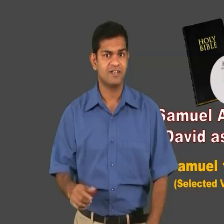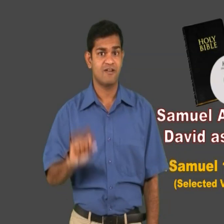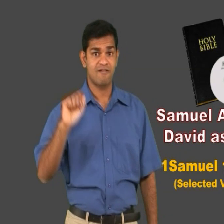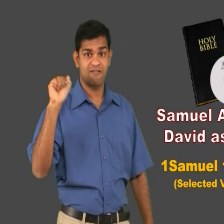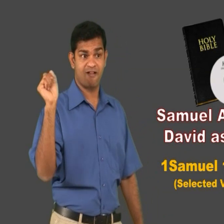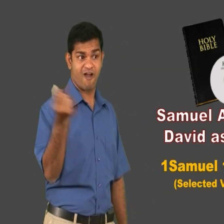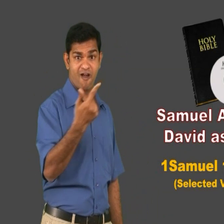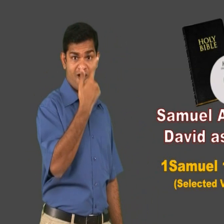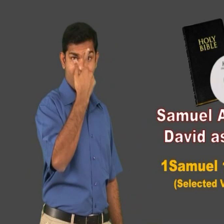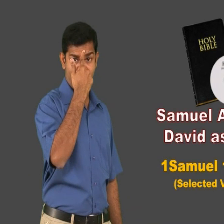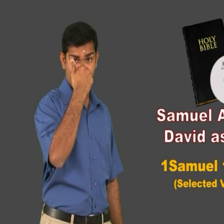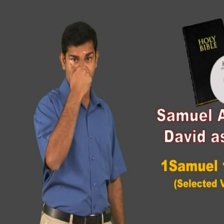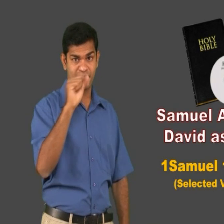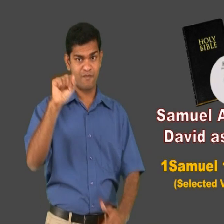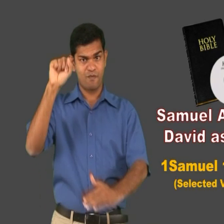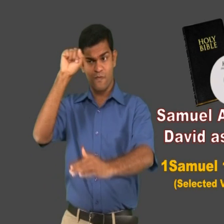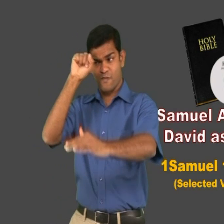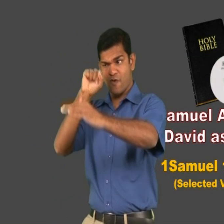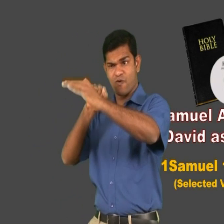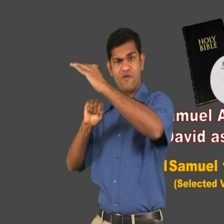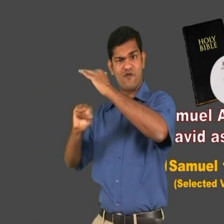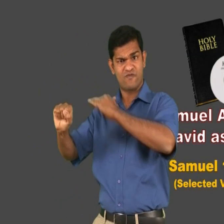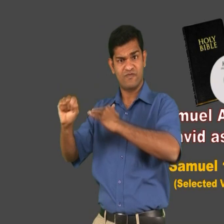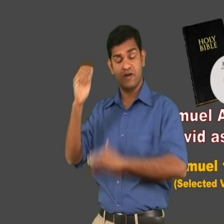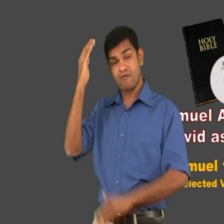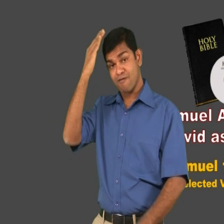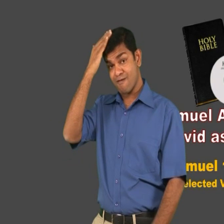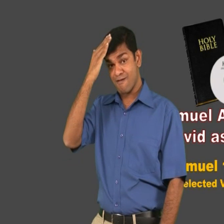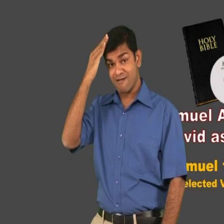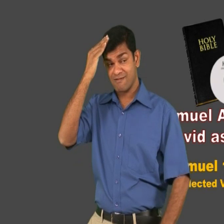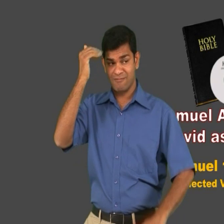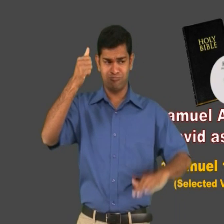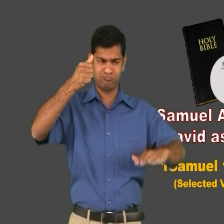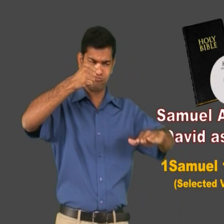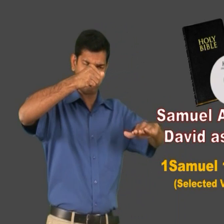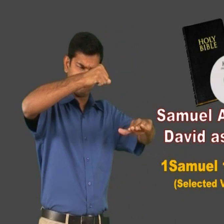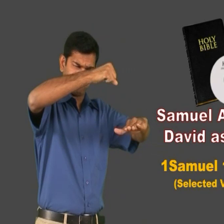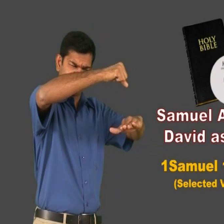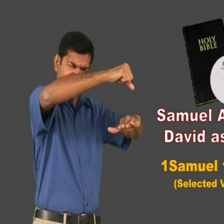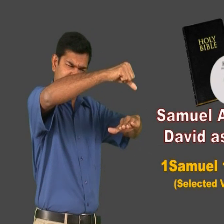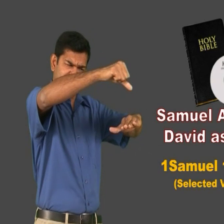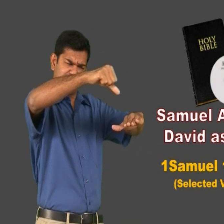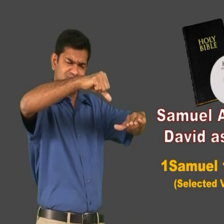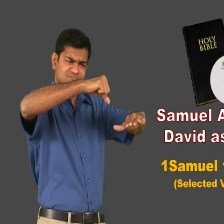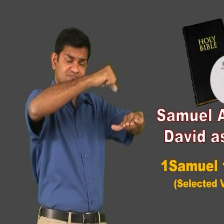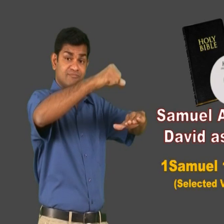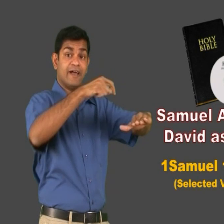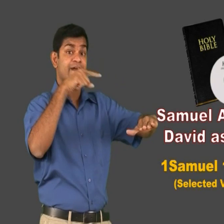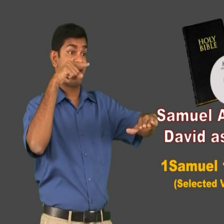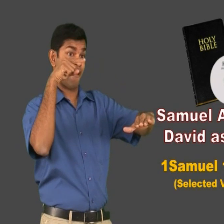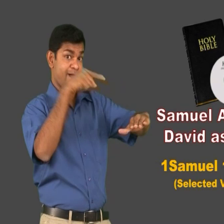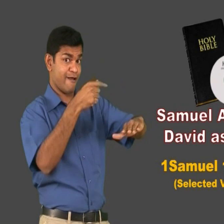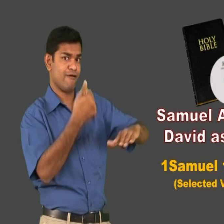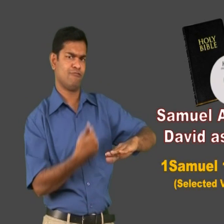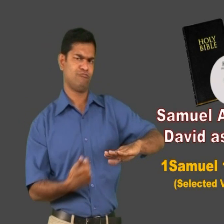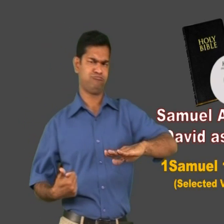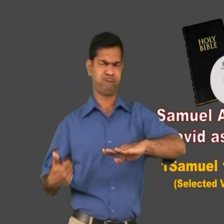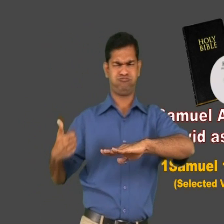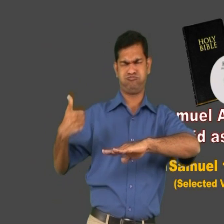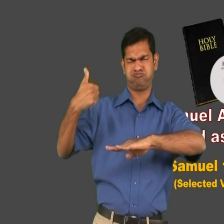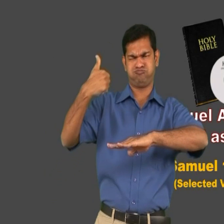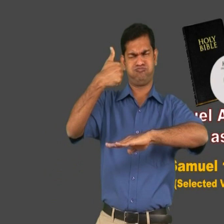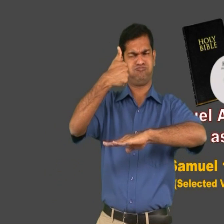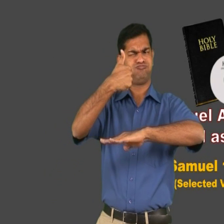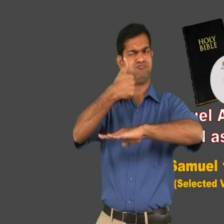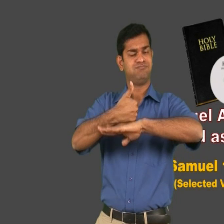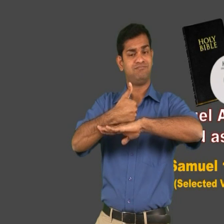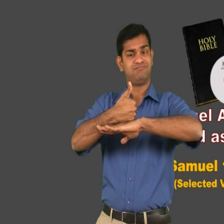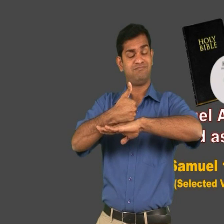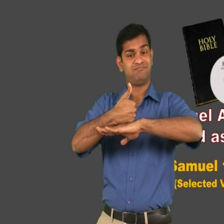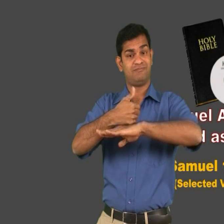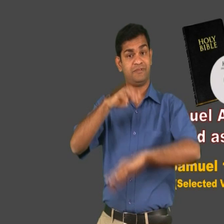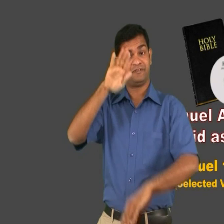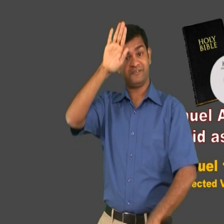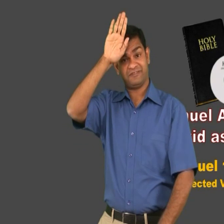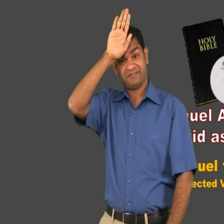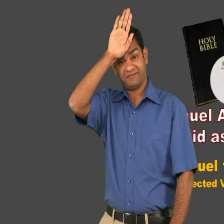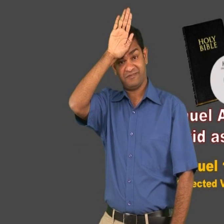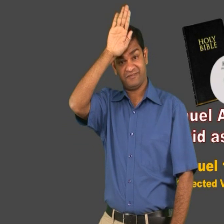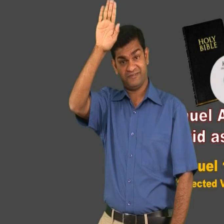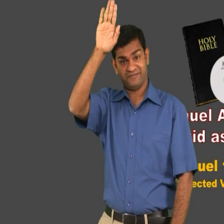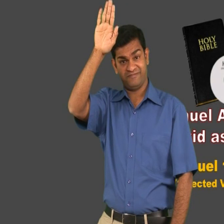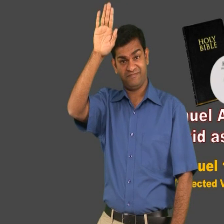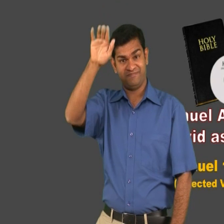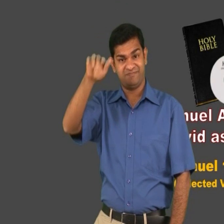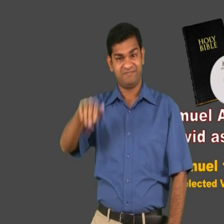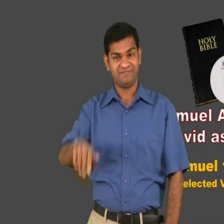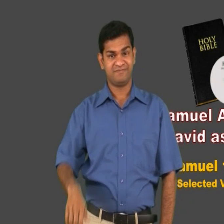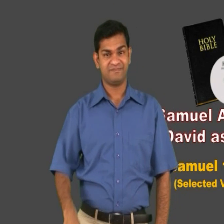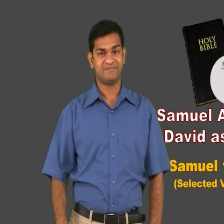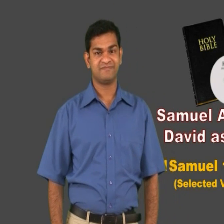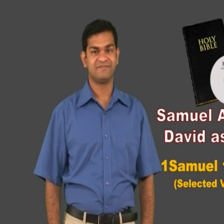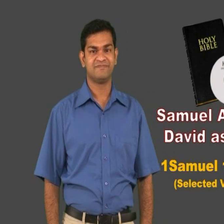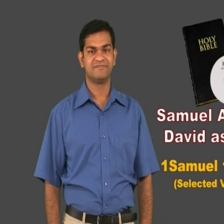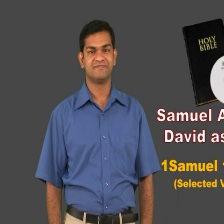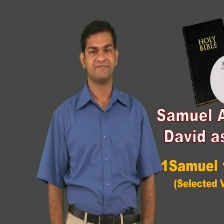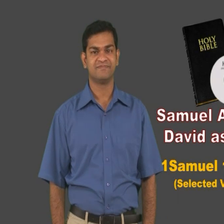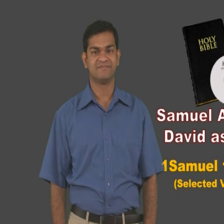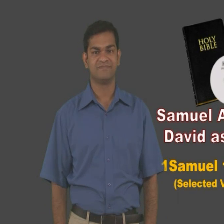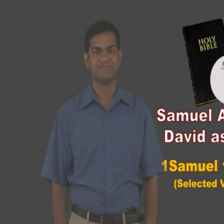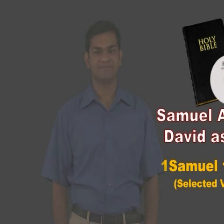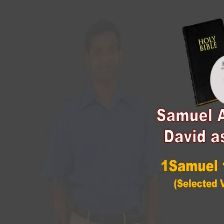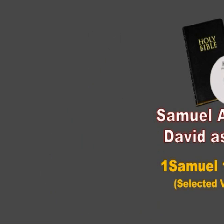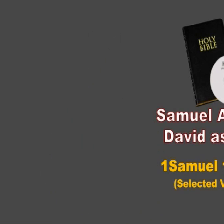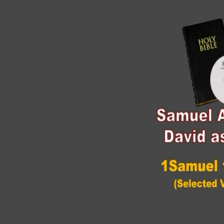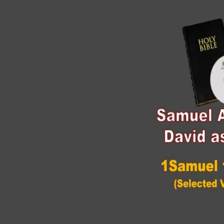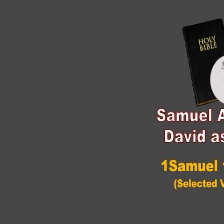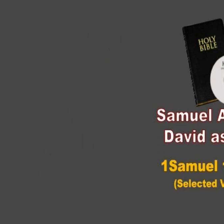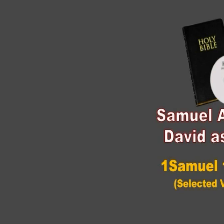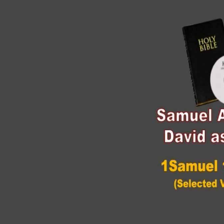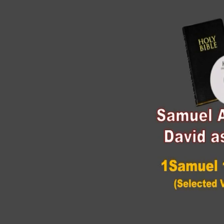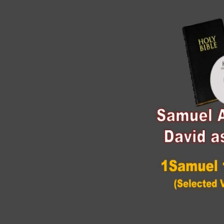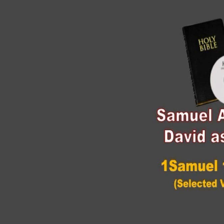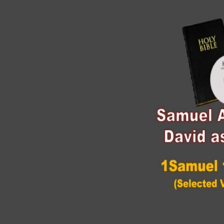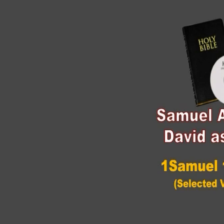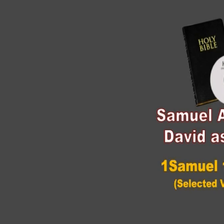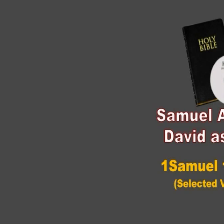Samuel anoints David as king